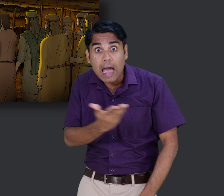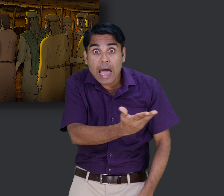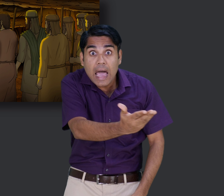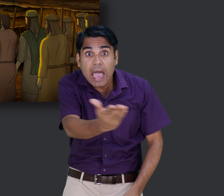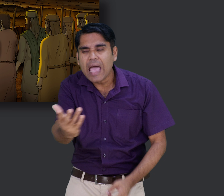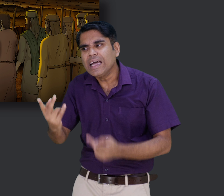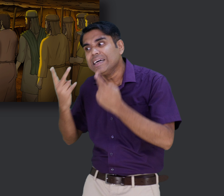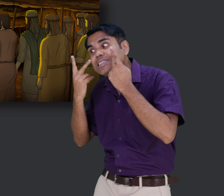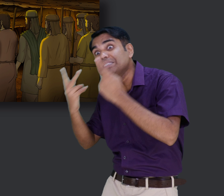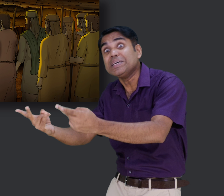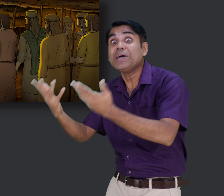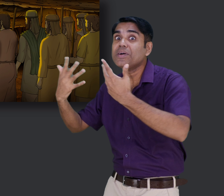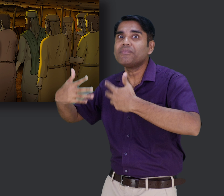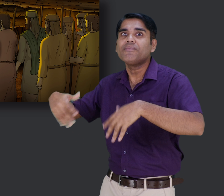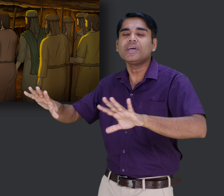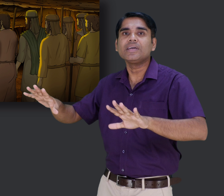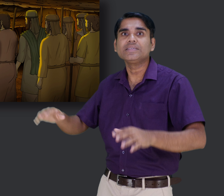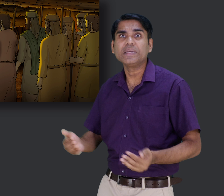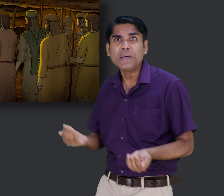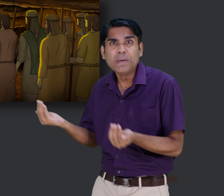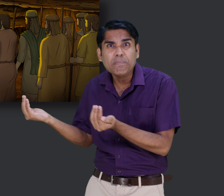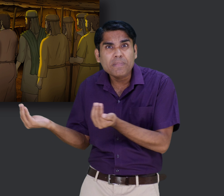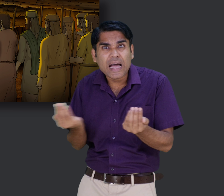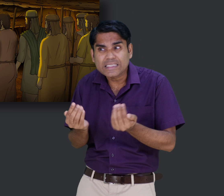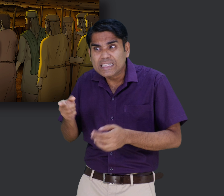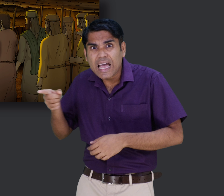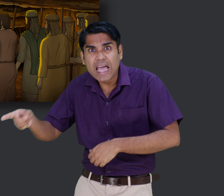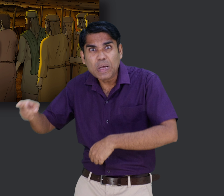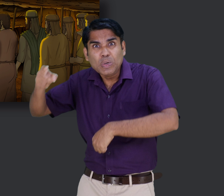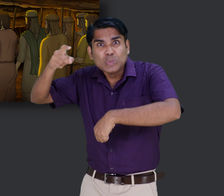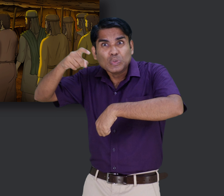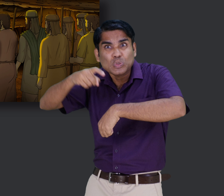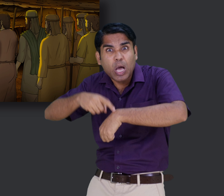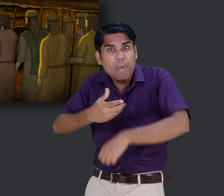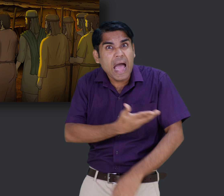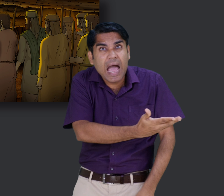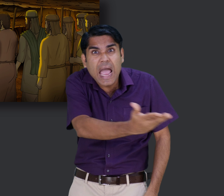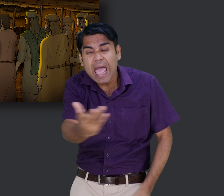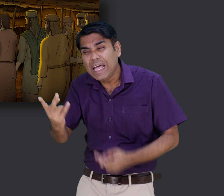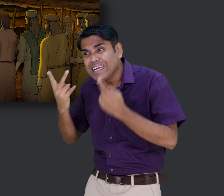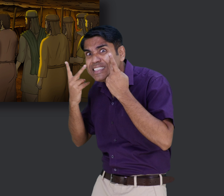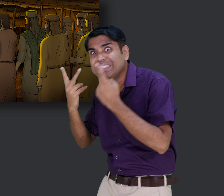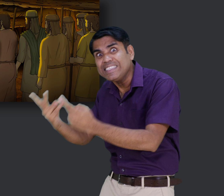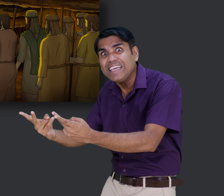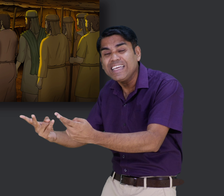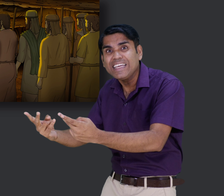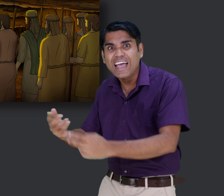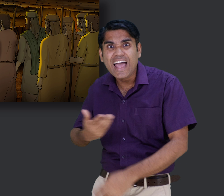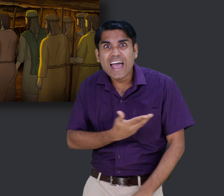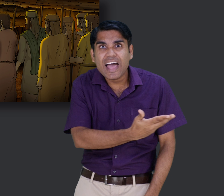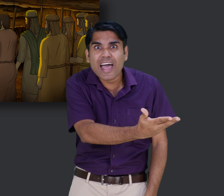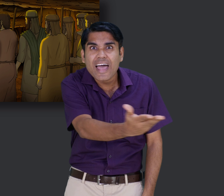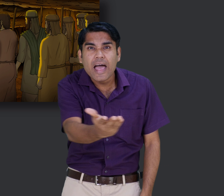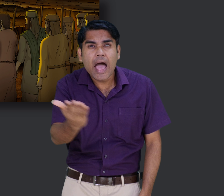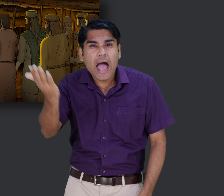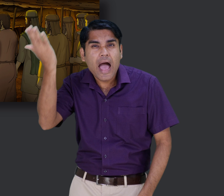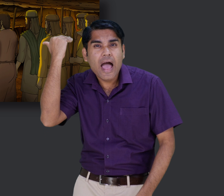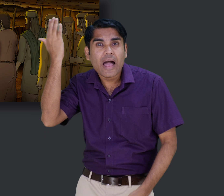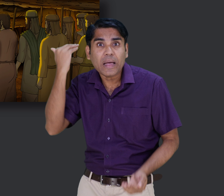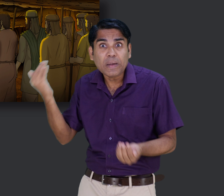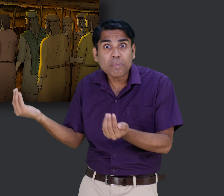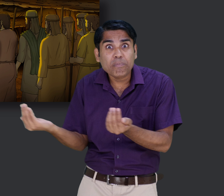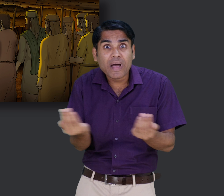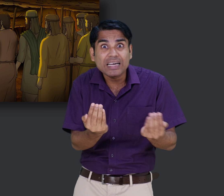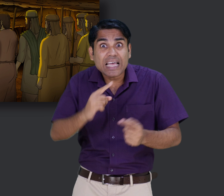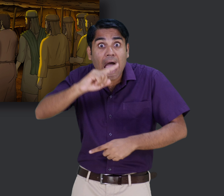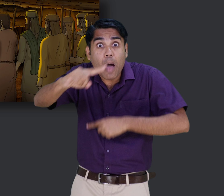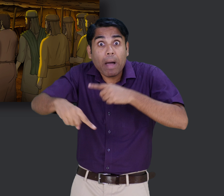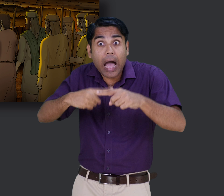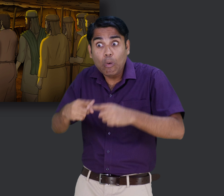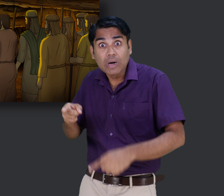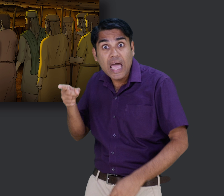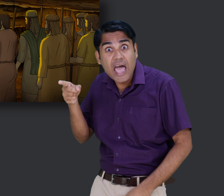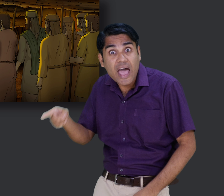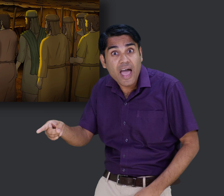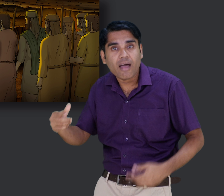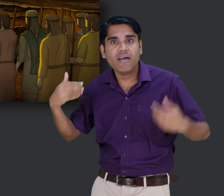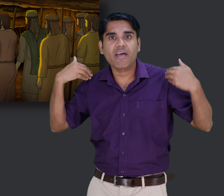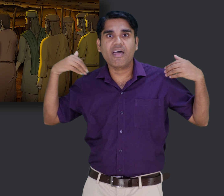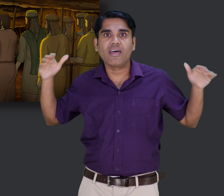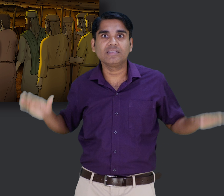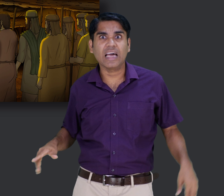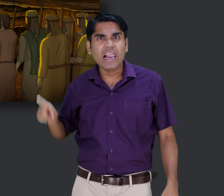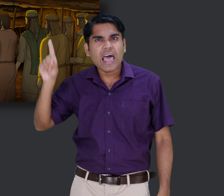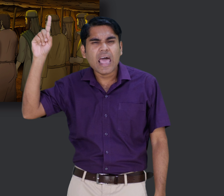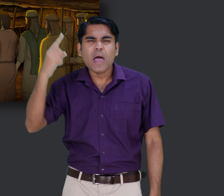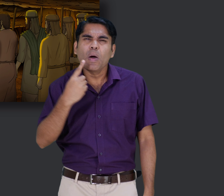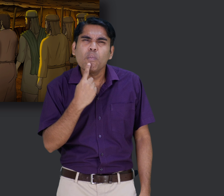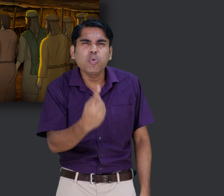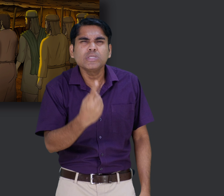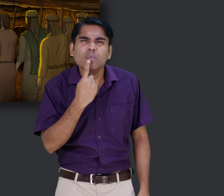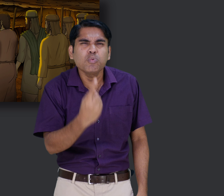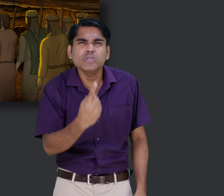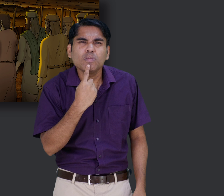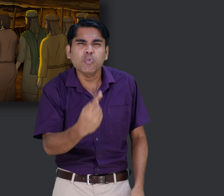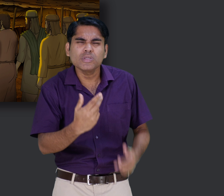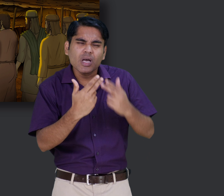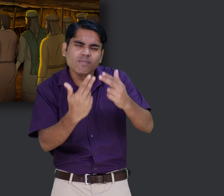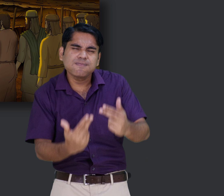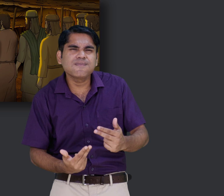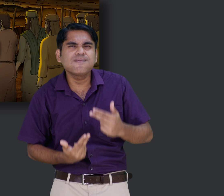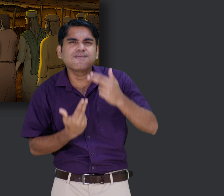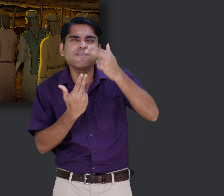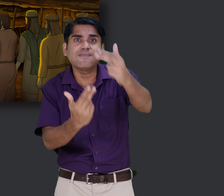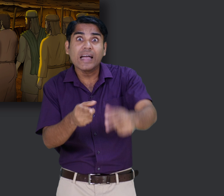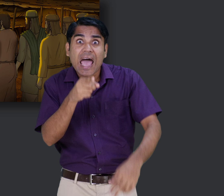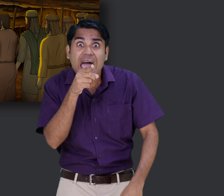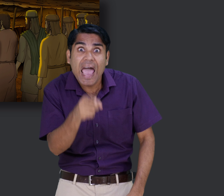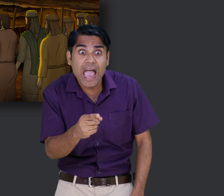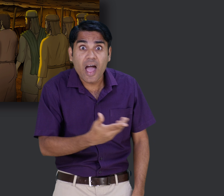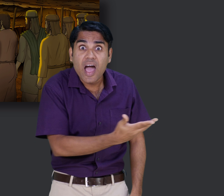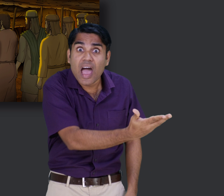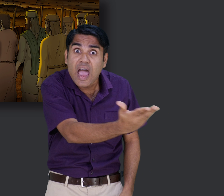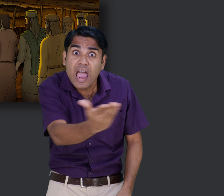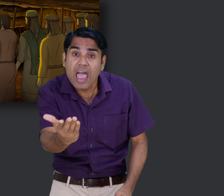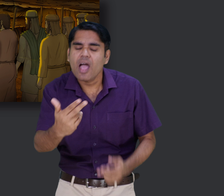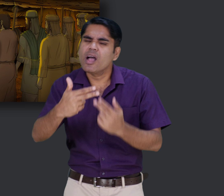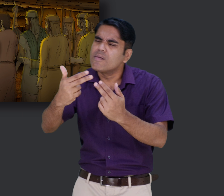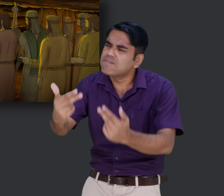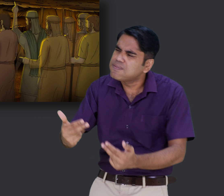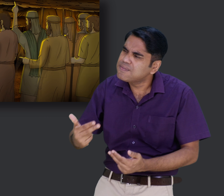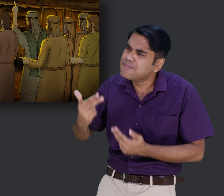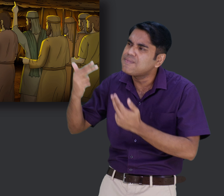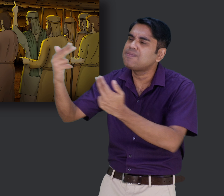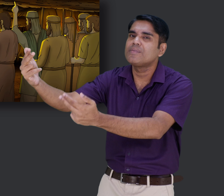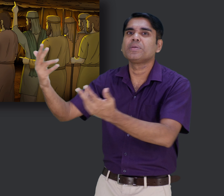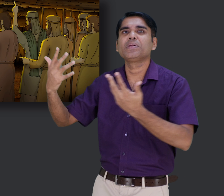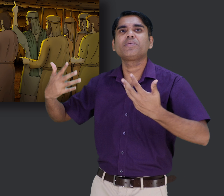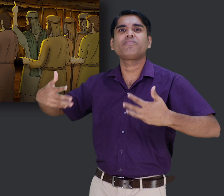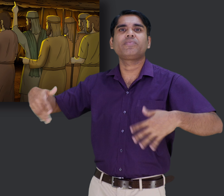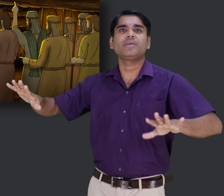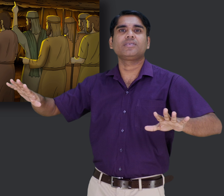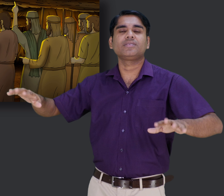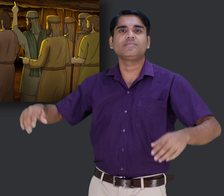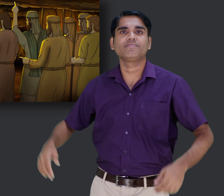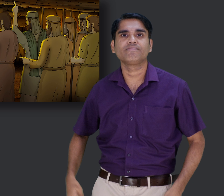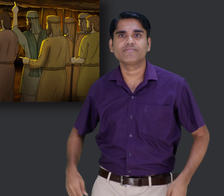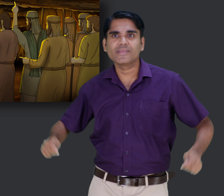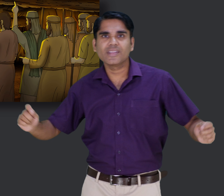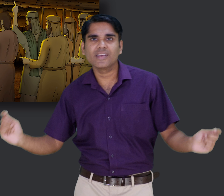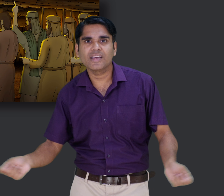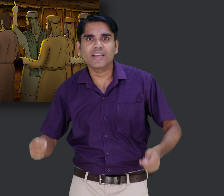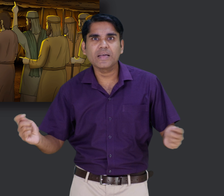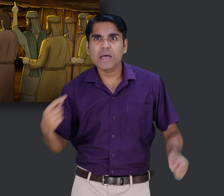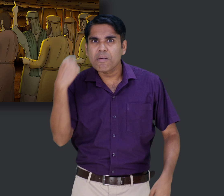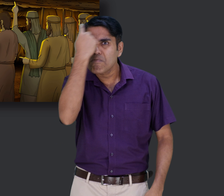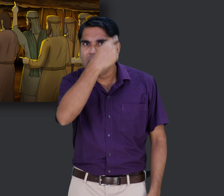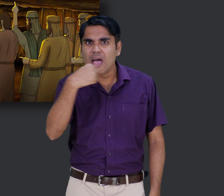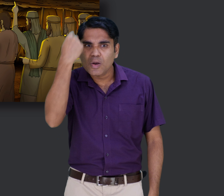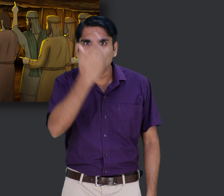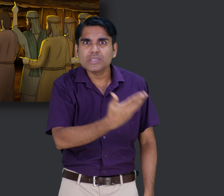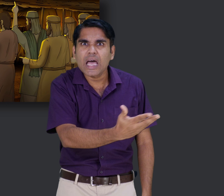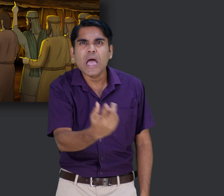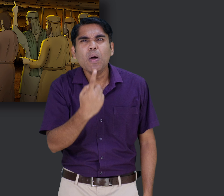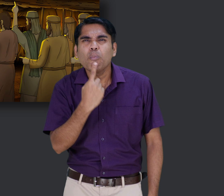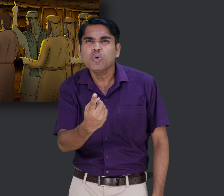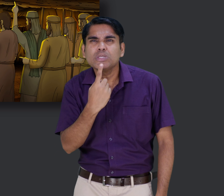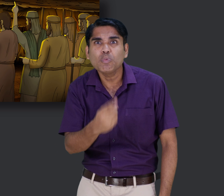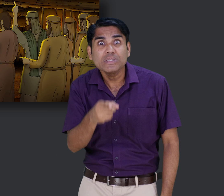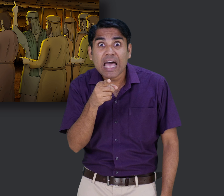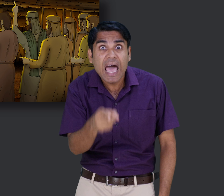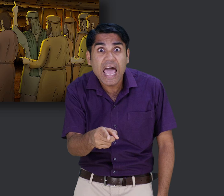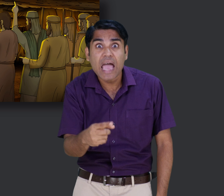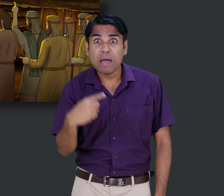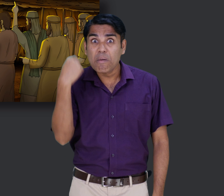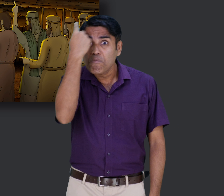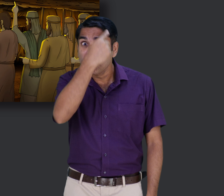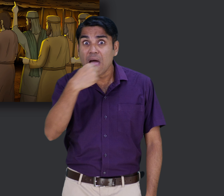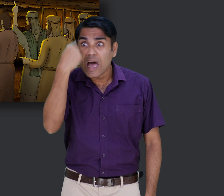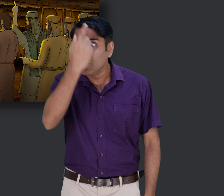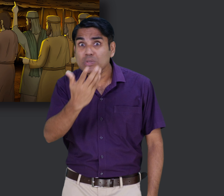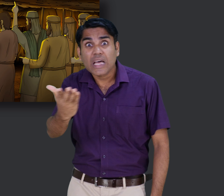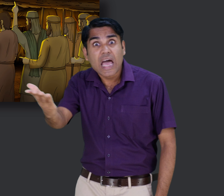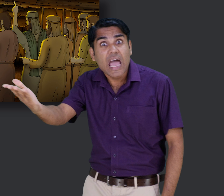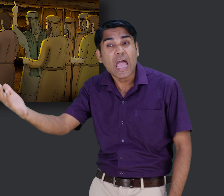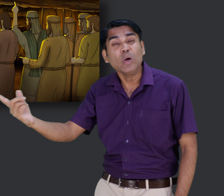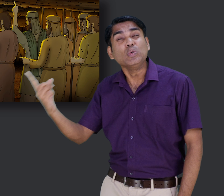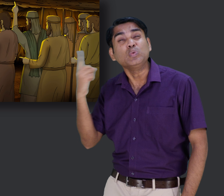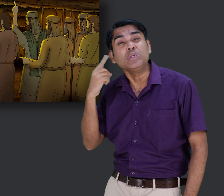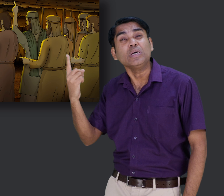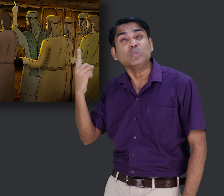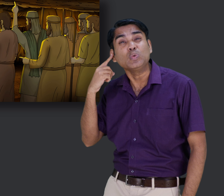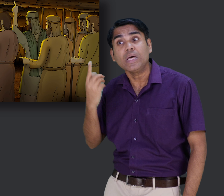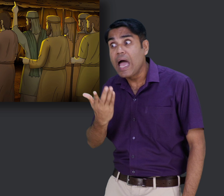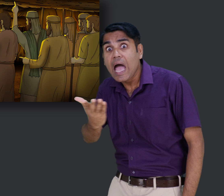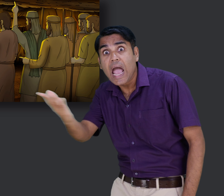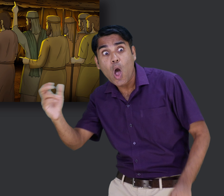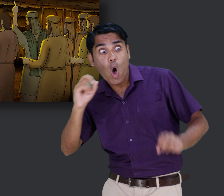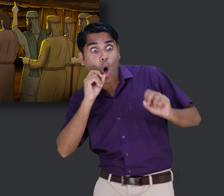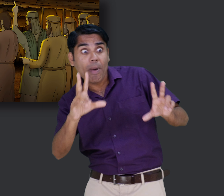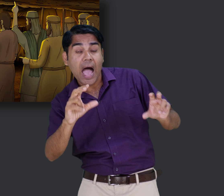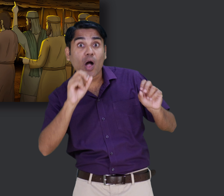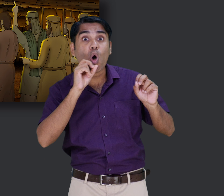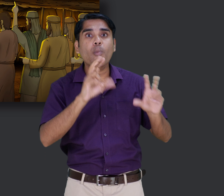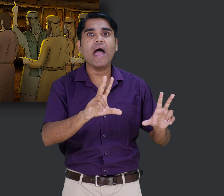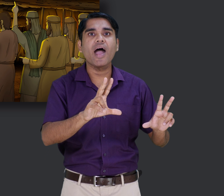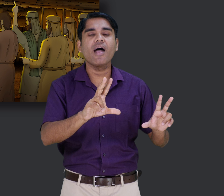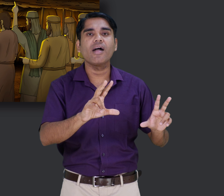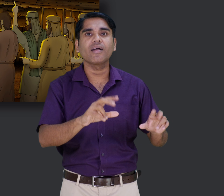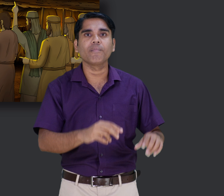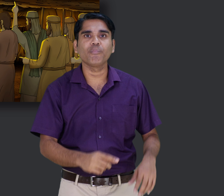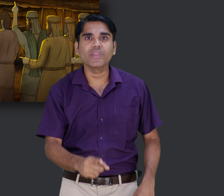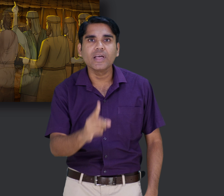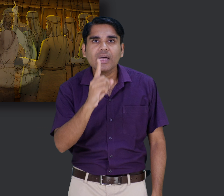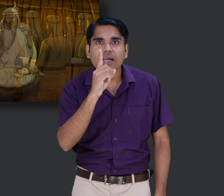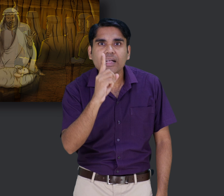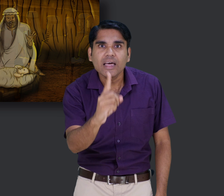After they had seen the Child, they spread the message they had received about Him.